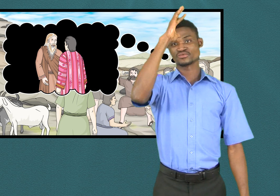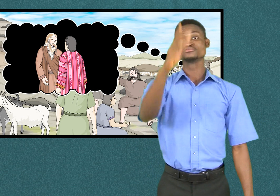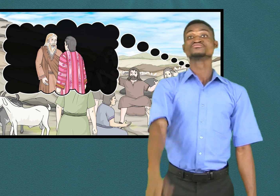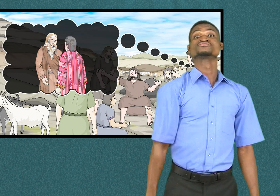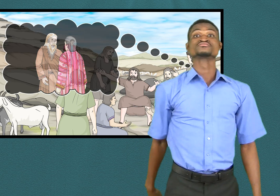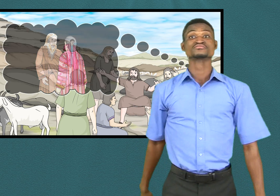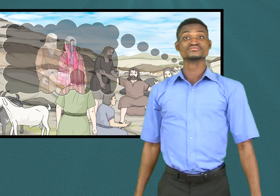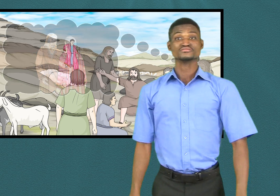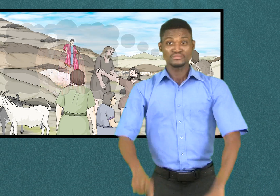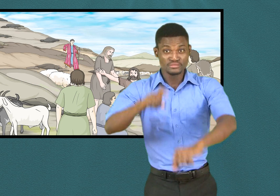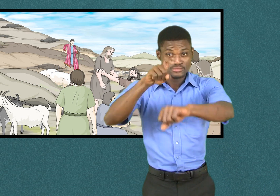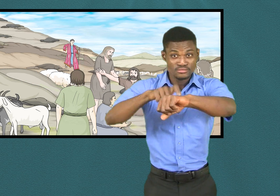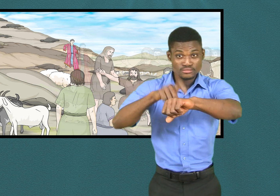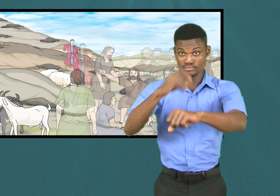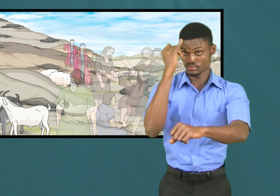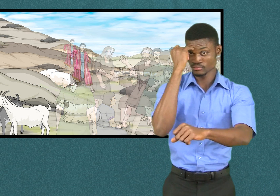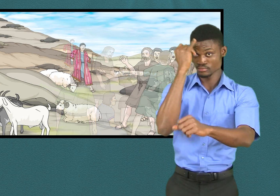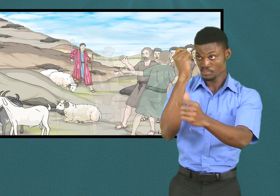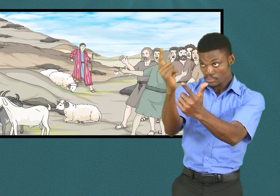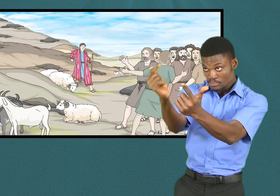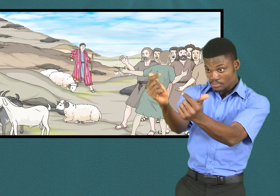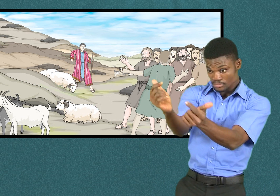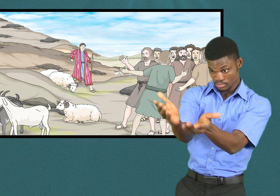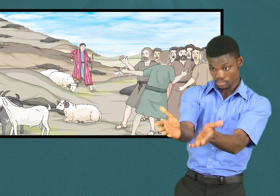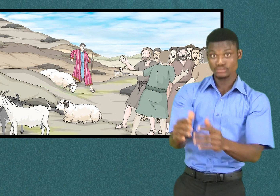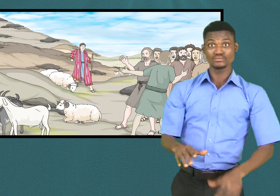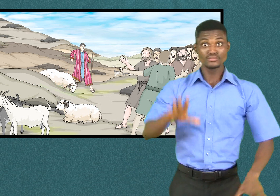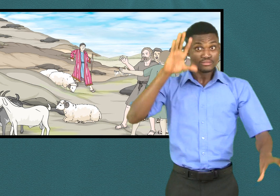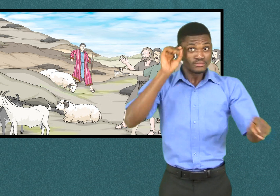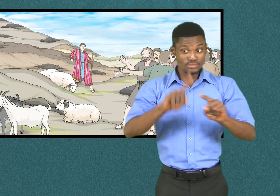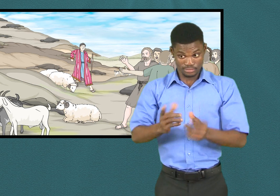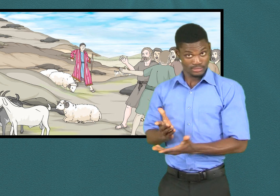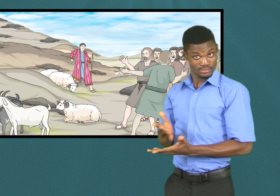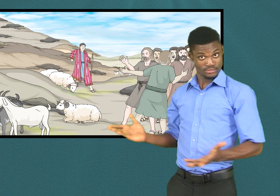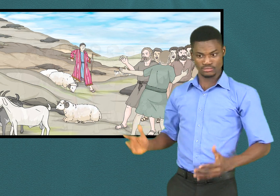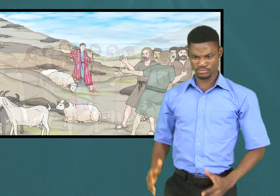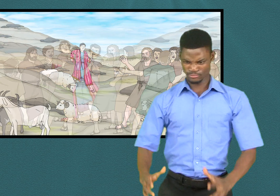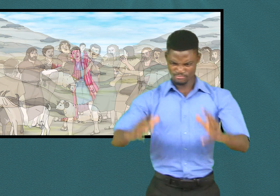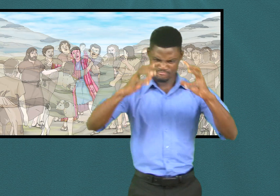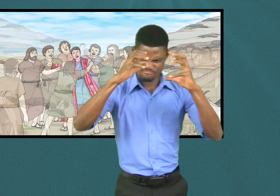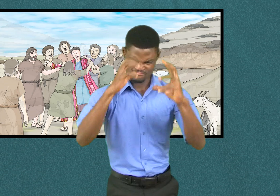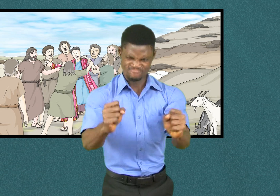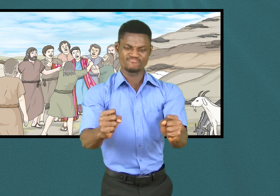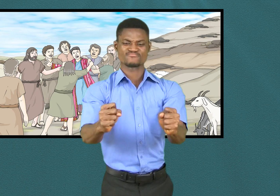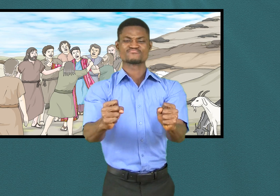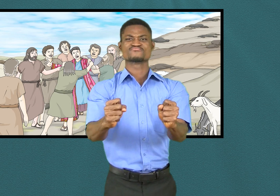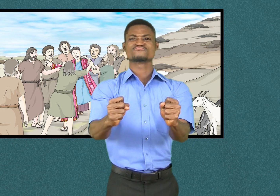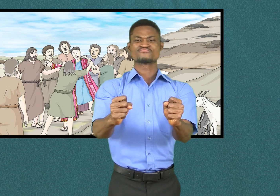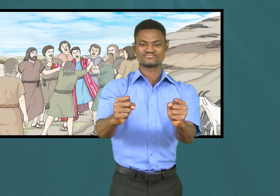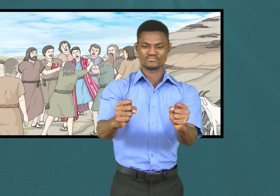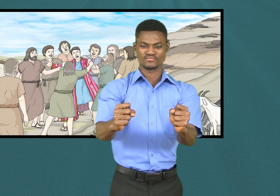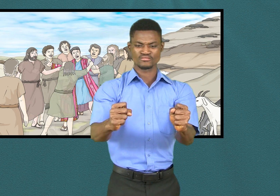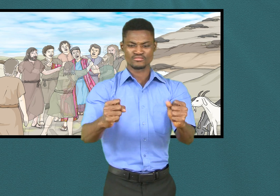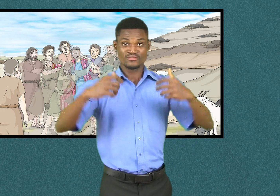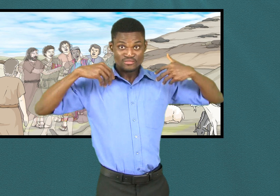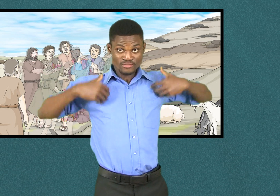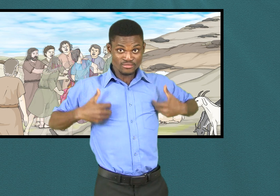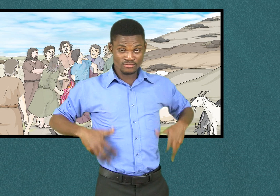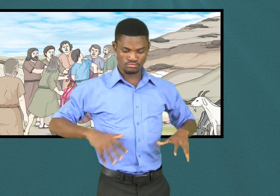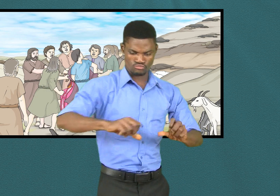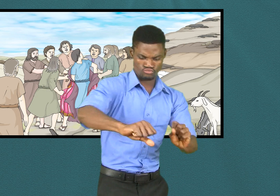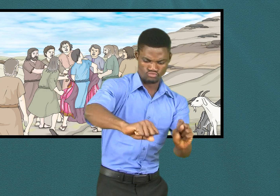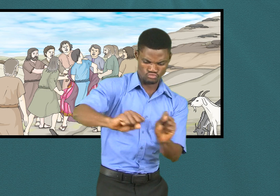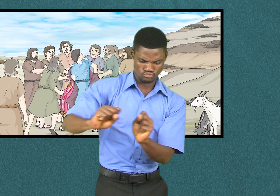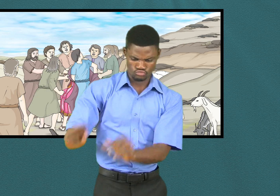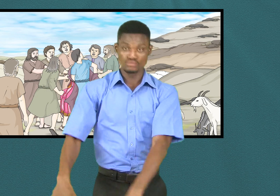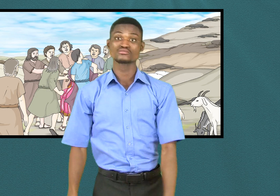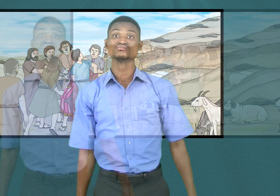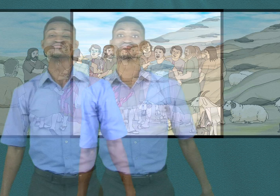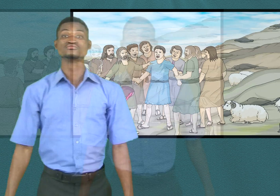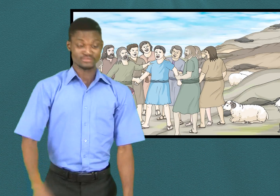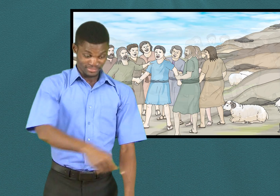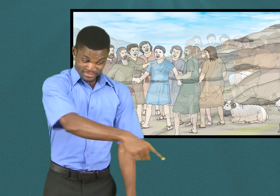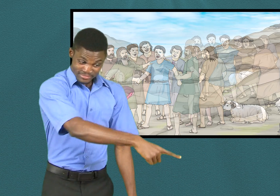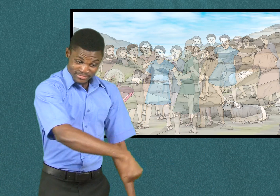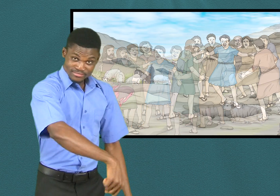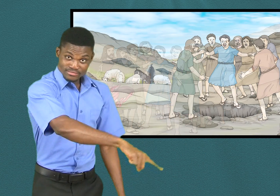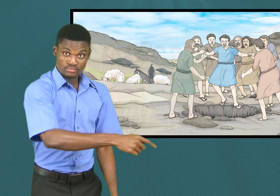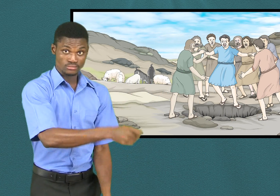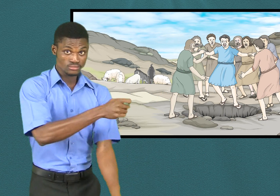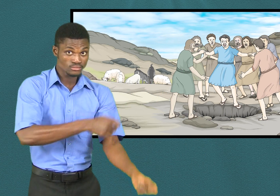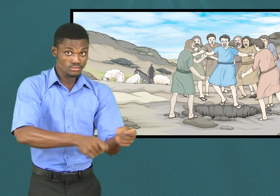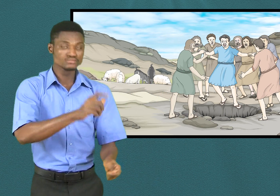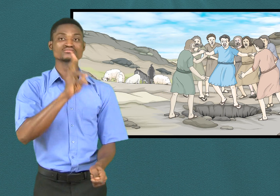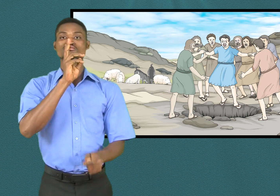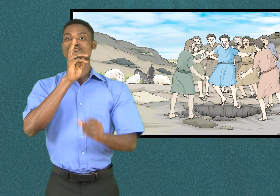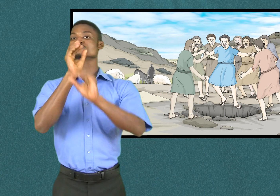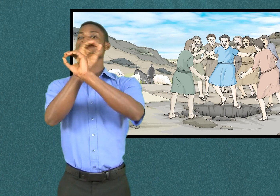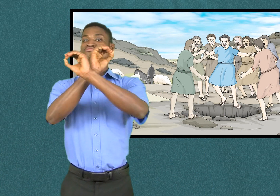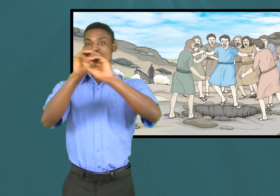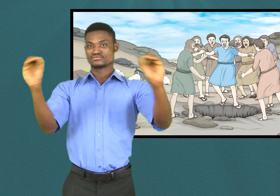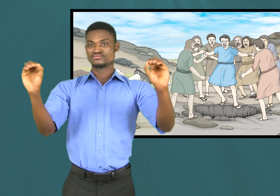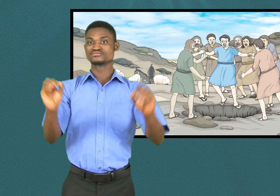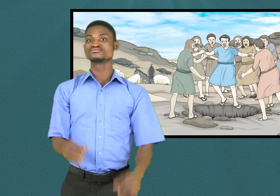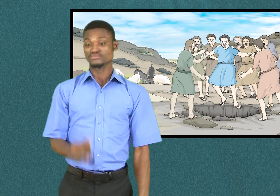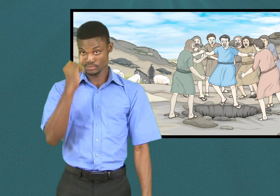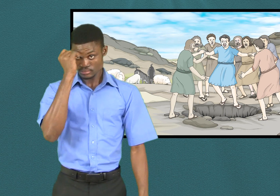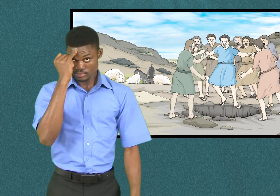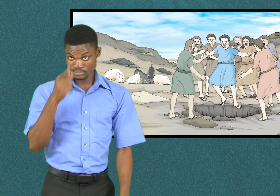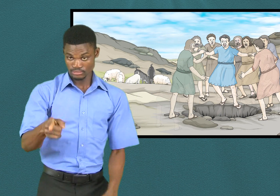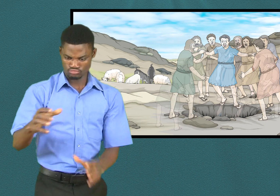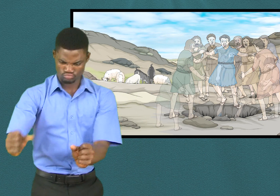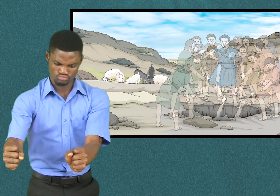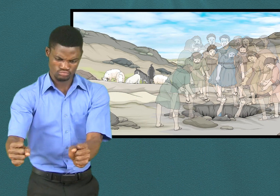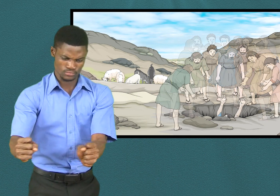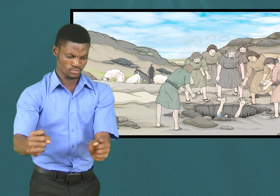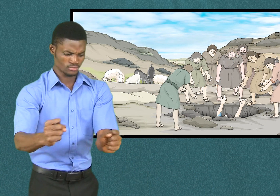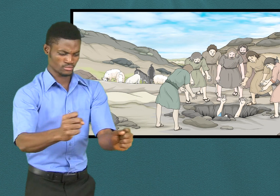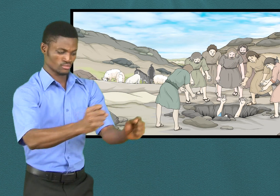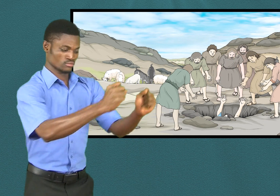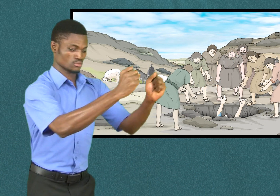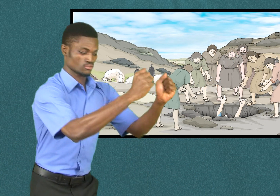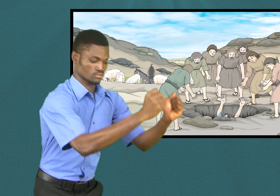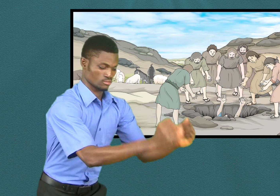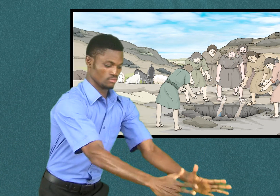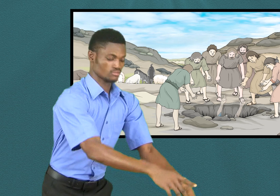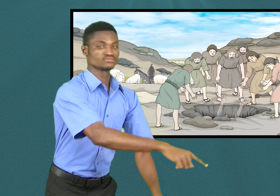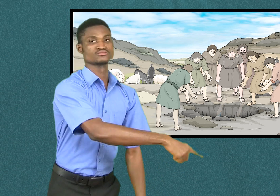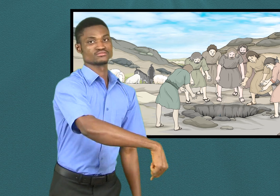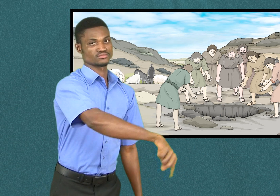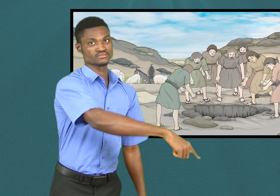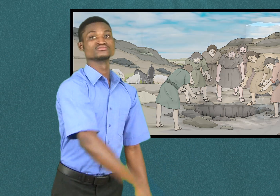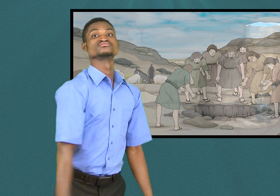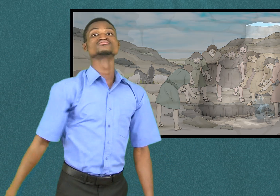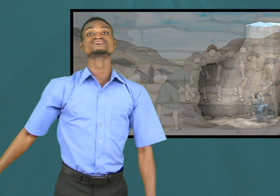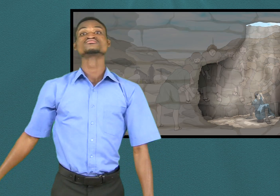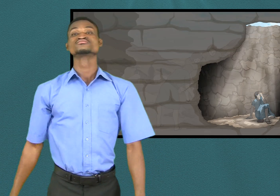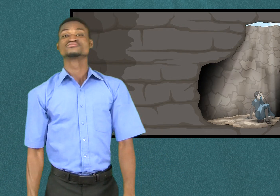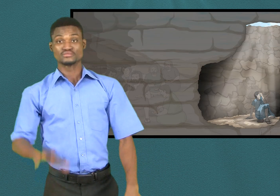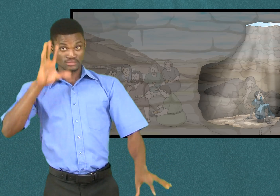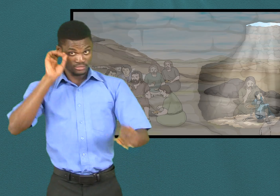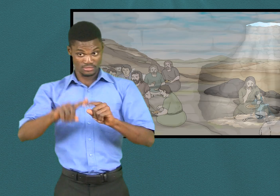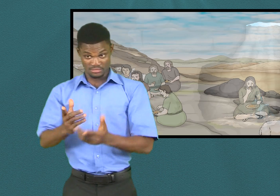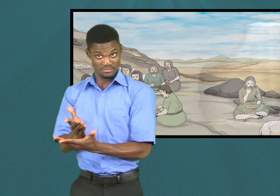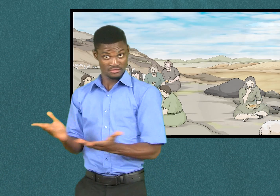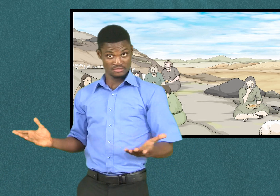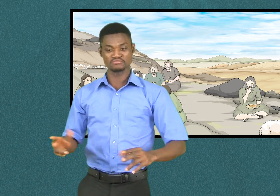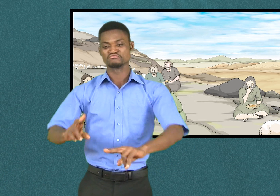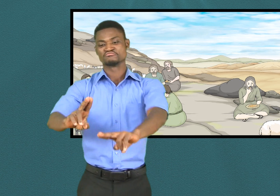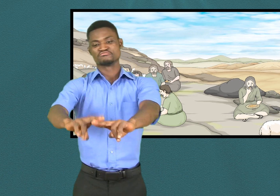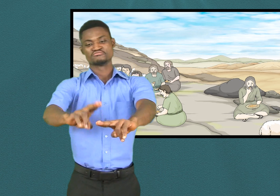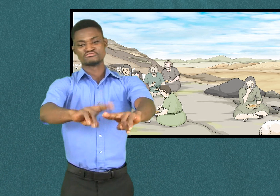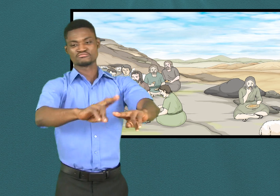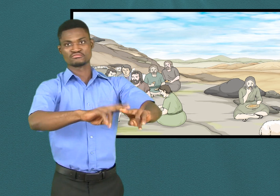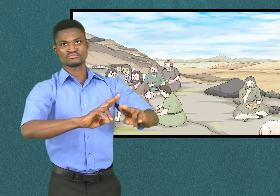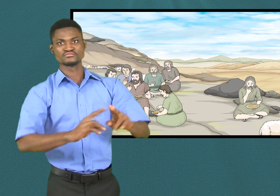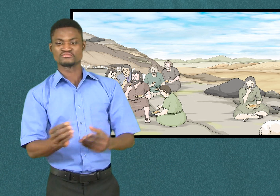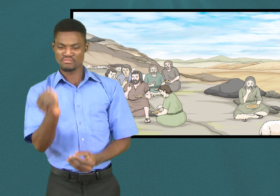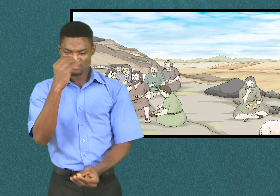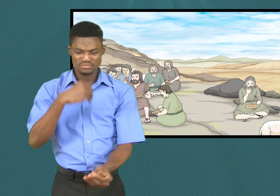So when Joseph came to his brothers, they stripped him of his robe—the robe of many colors he was wearing— and they took him and threw him into the pit. Now the pit was empty, with no water in it.